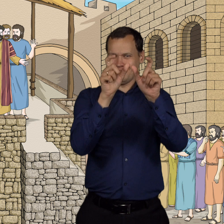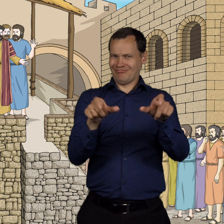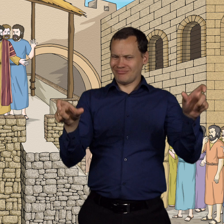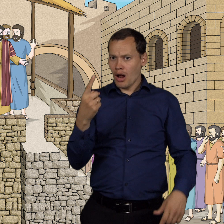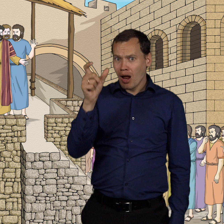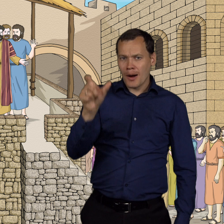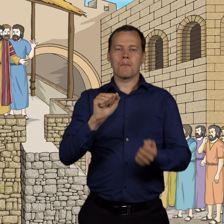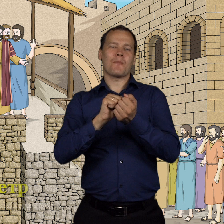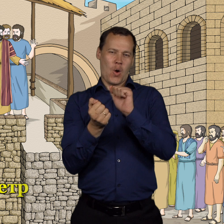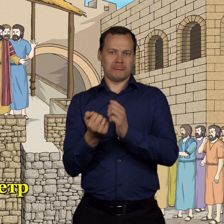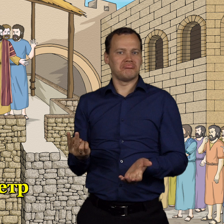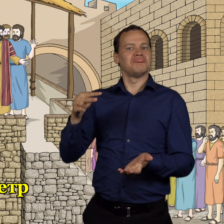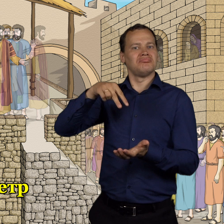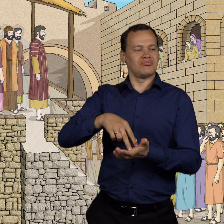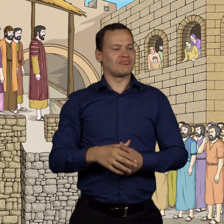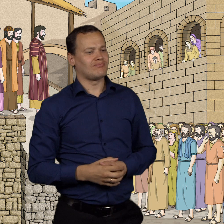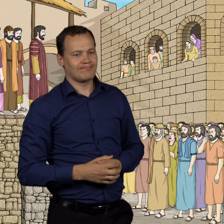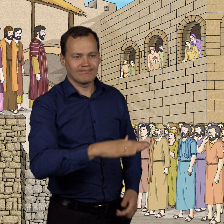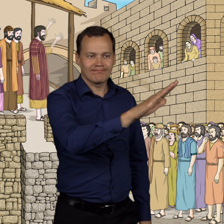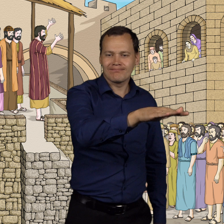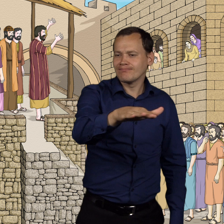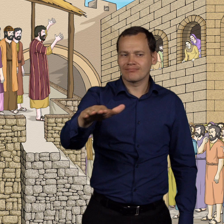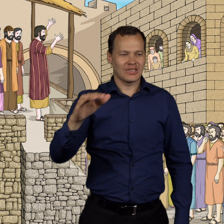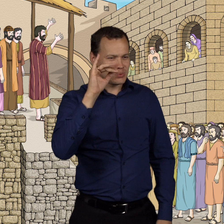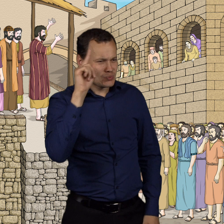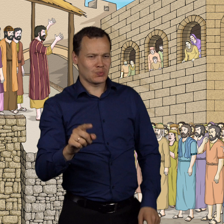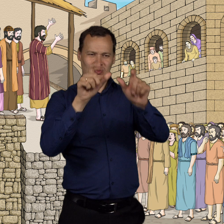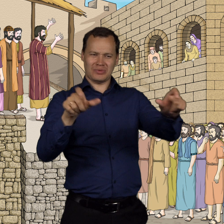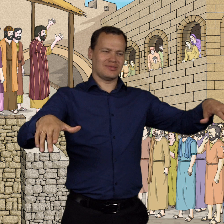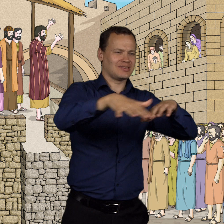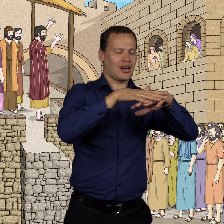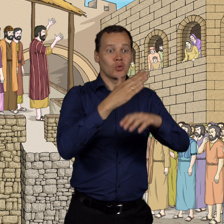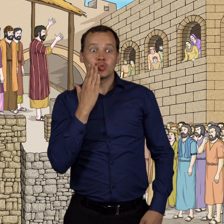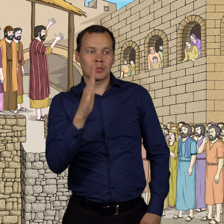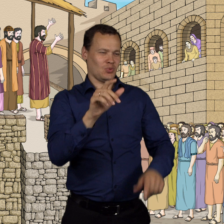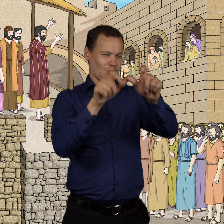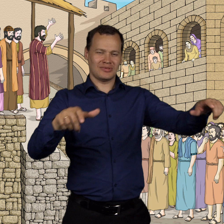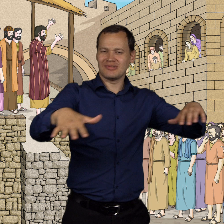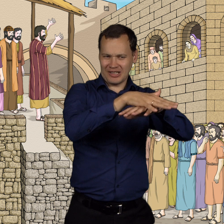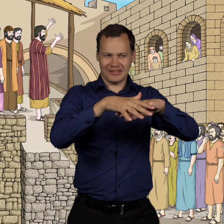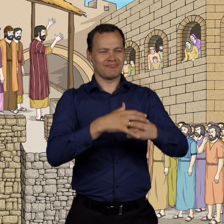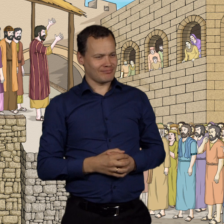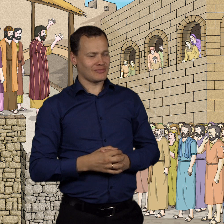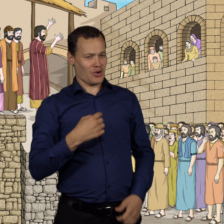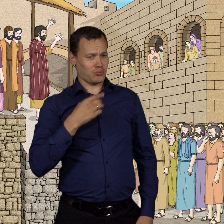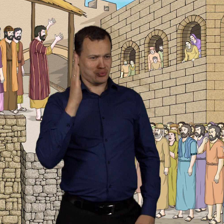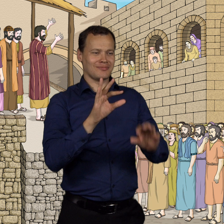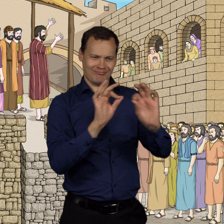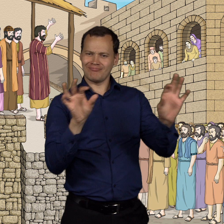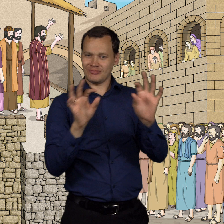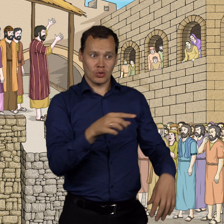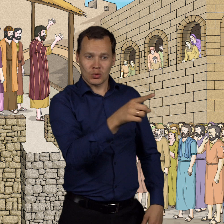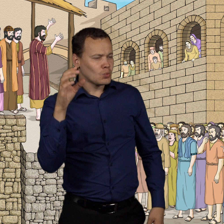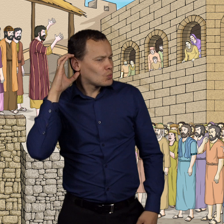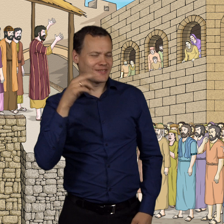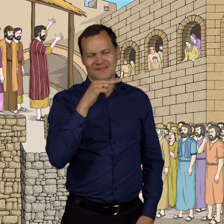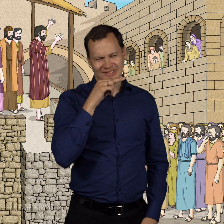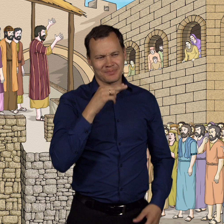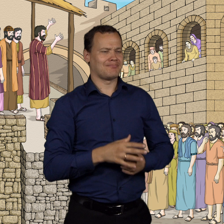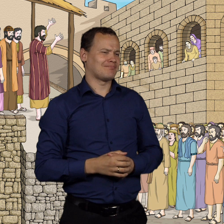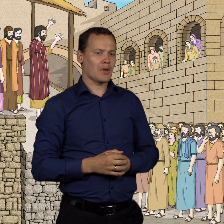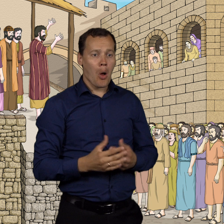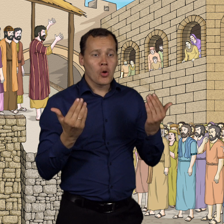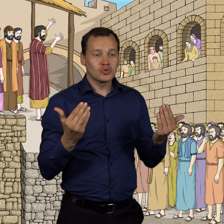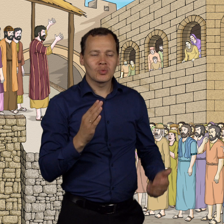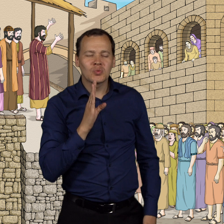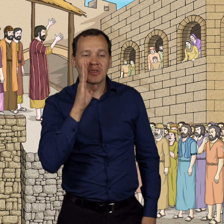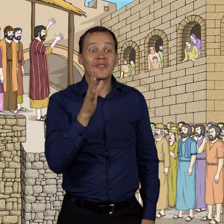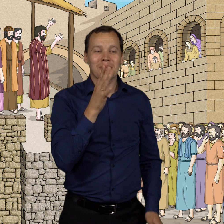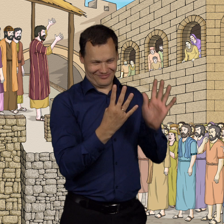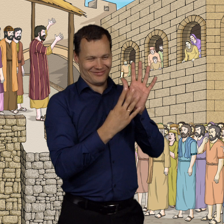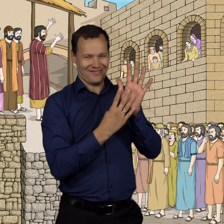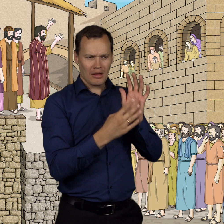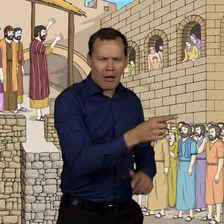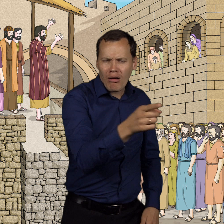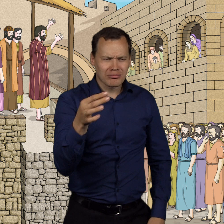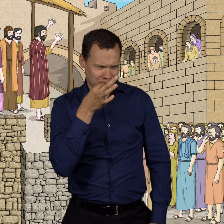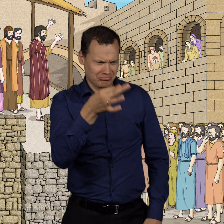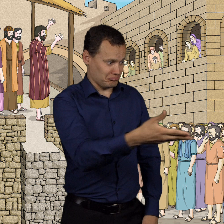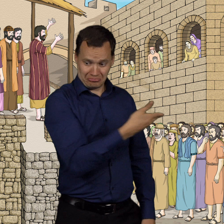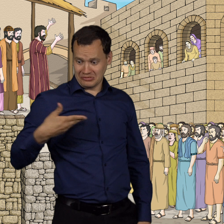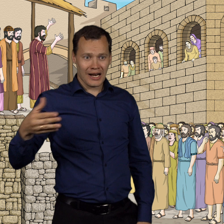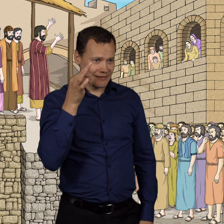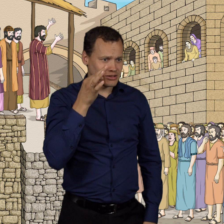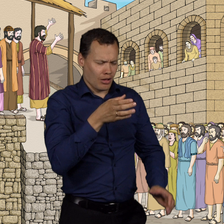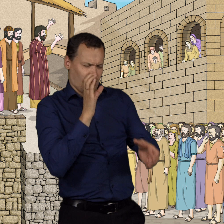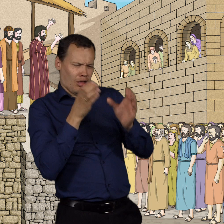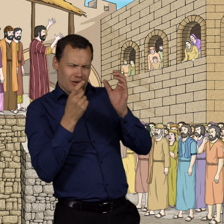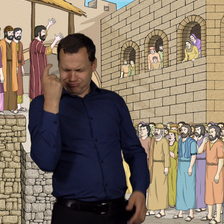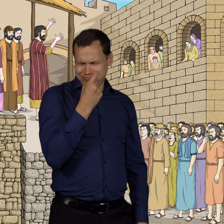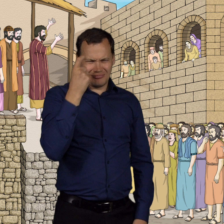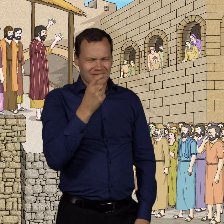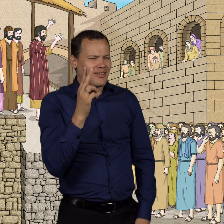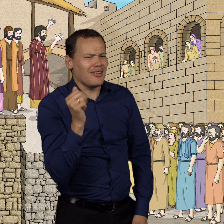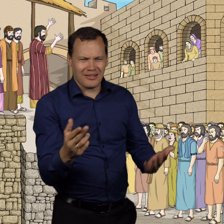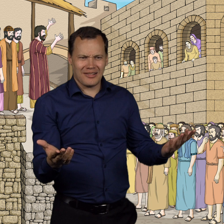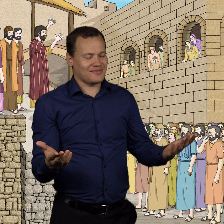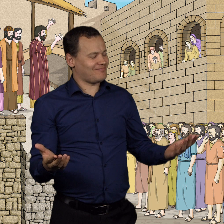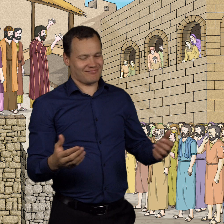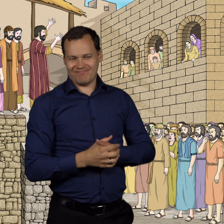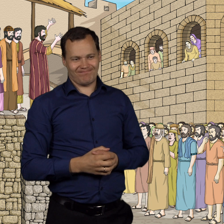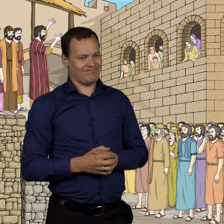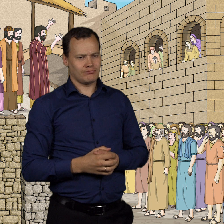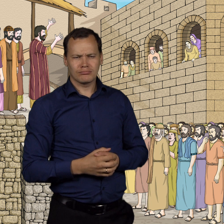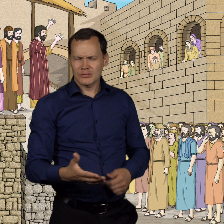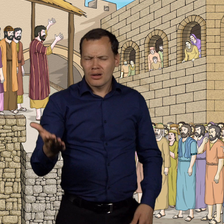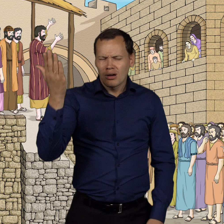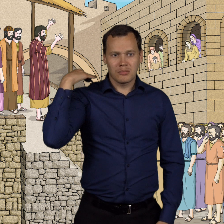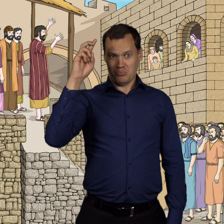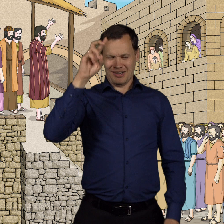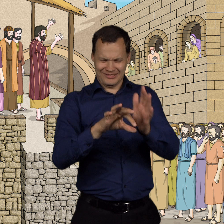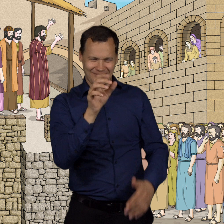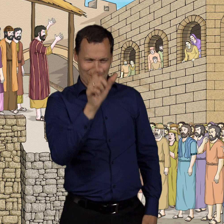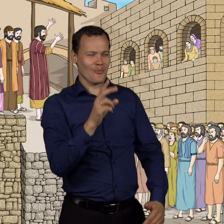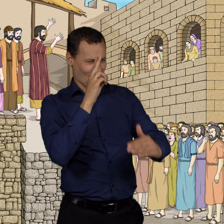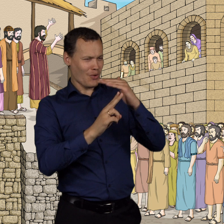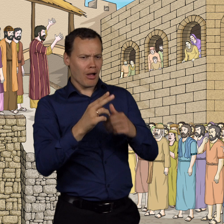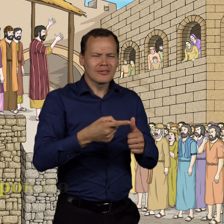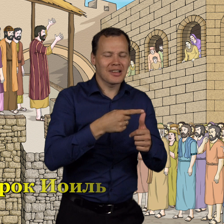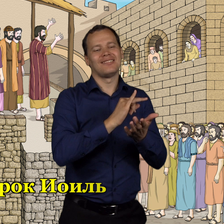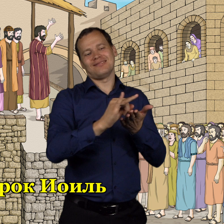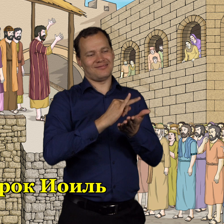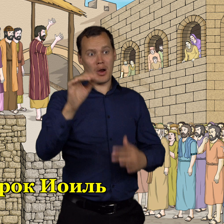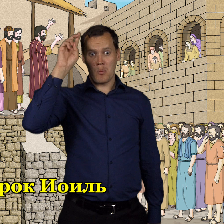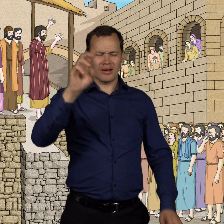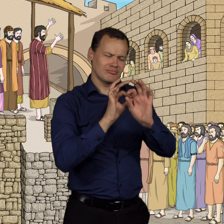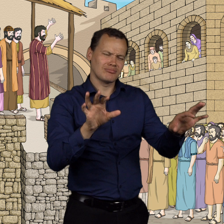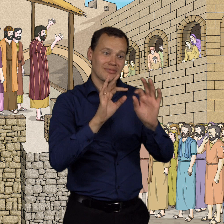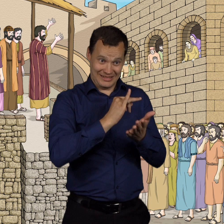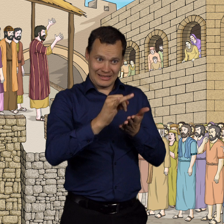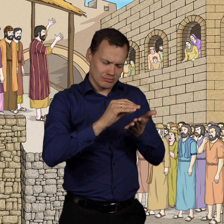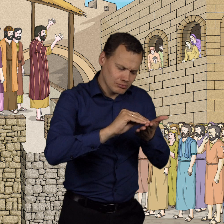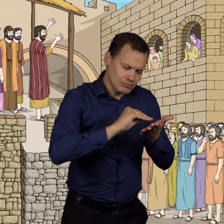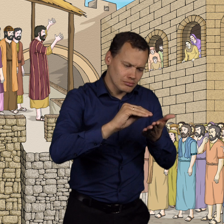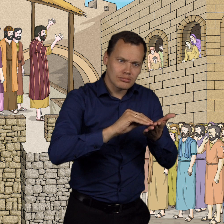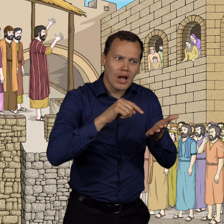Then Peter stood up with the Eleven, lifted up his voice, and addressed the crowd: “Men of Judea and all who dwell in Jerusalem, let this be known to you, and listen carefully to my words.